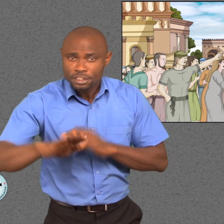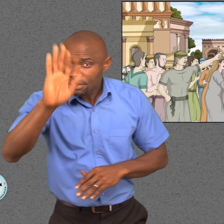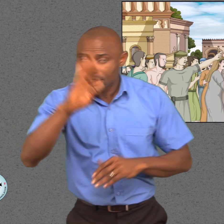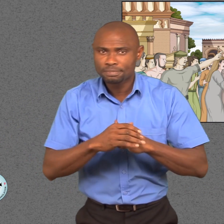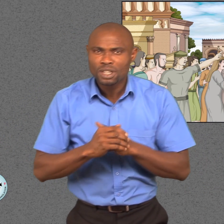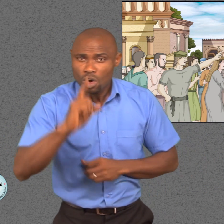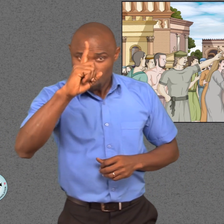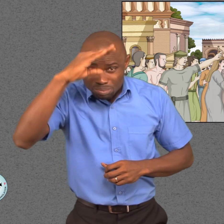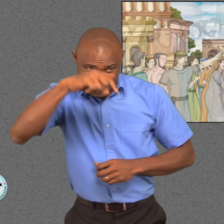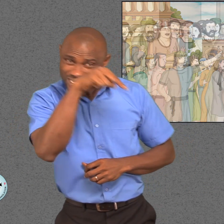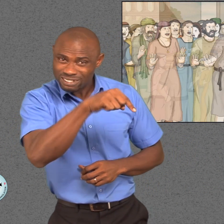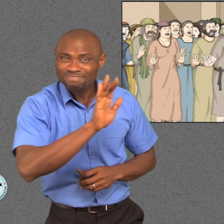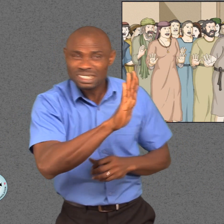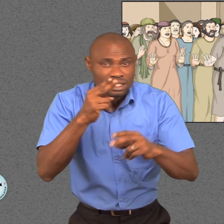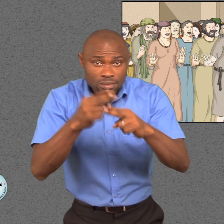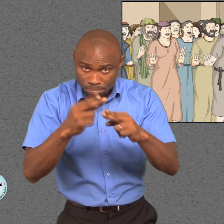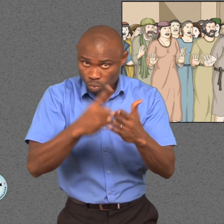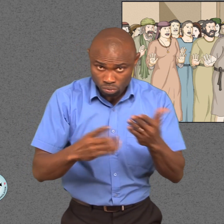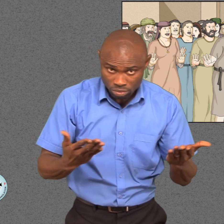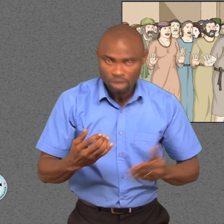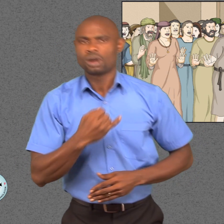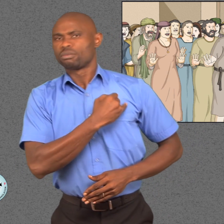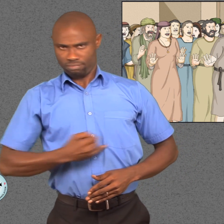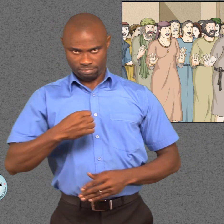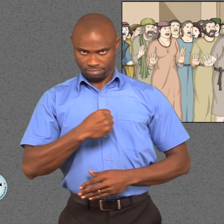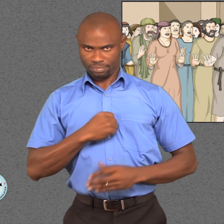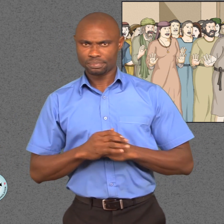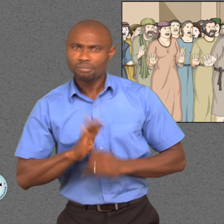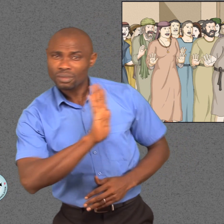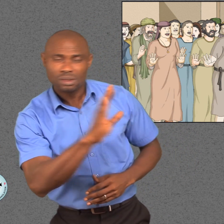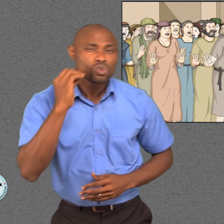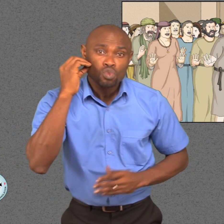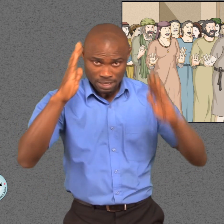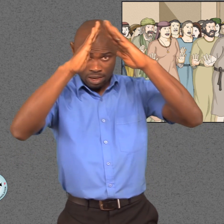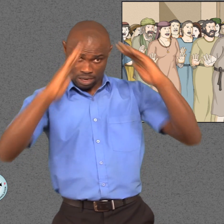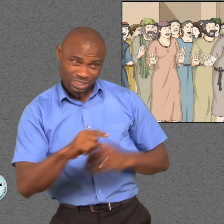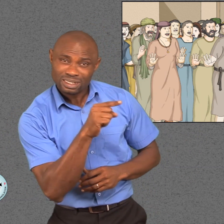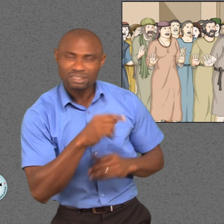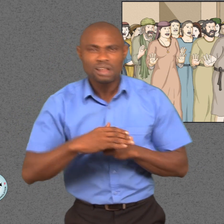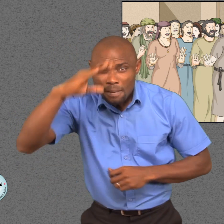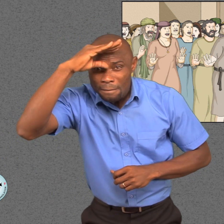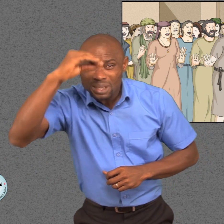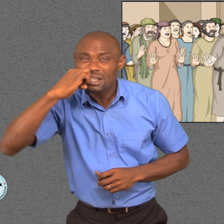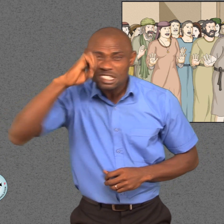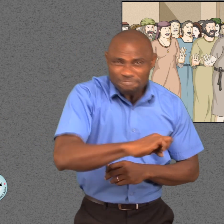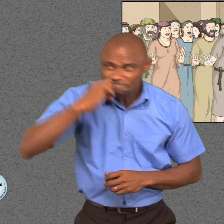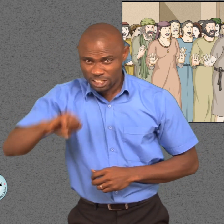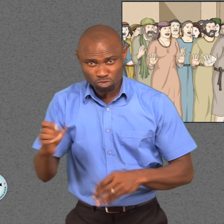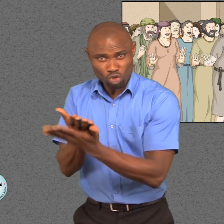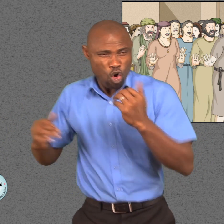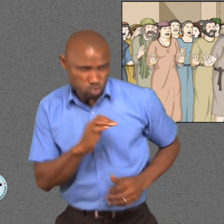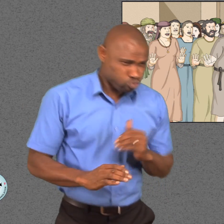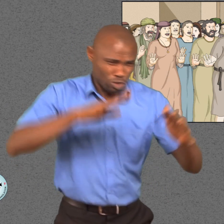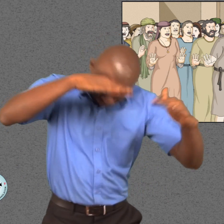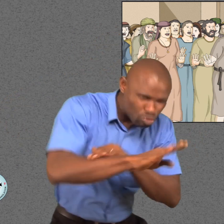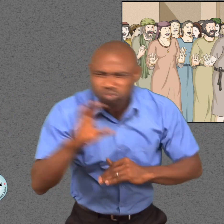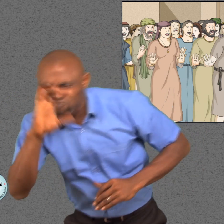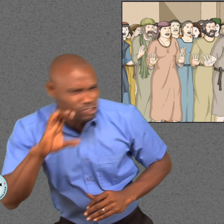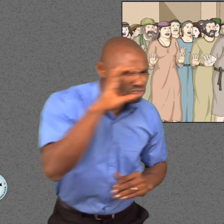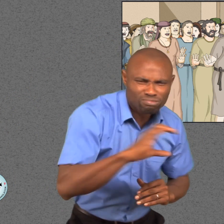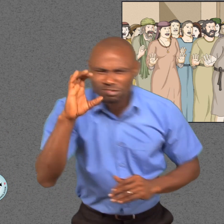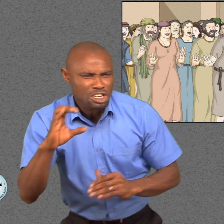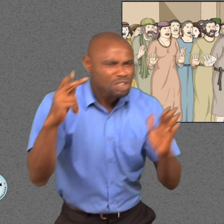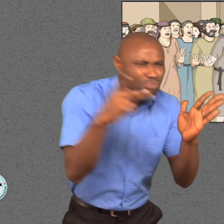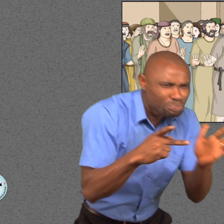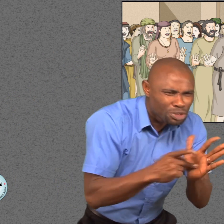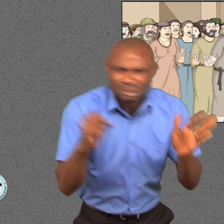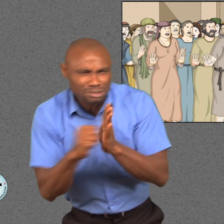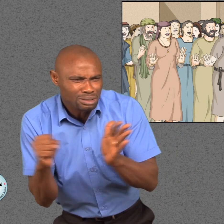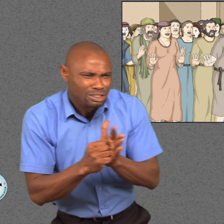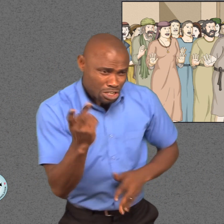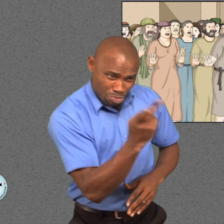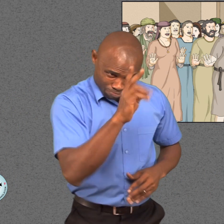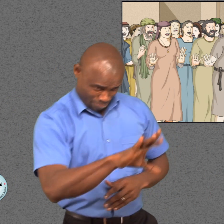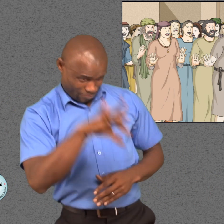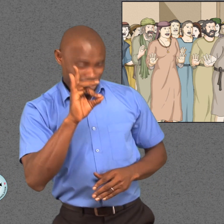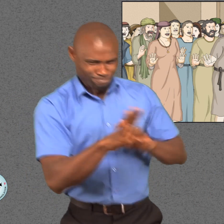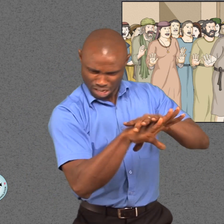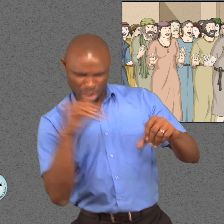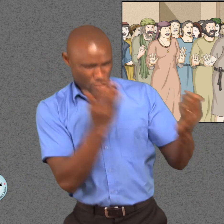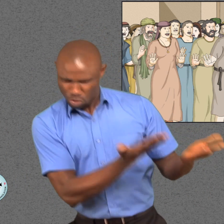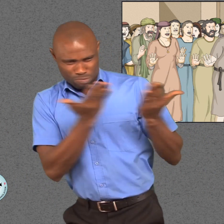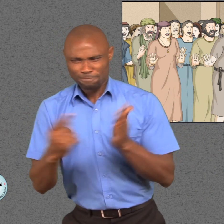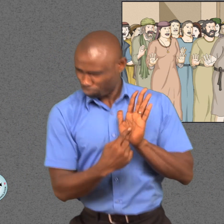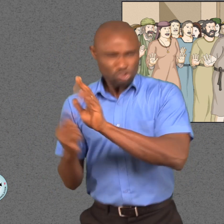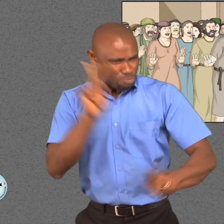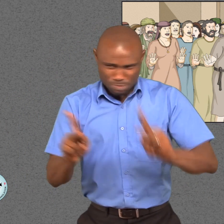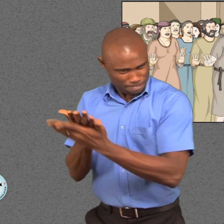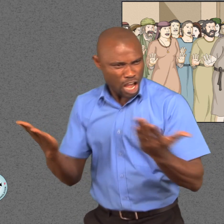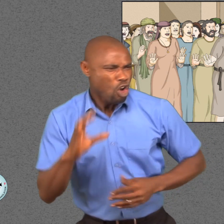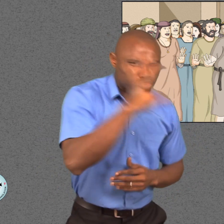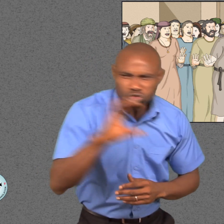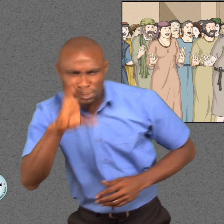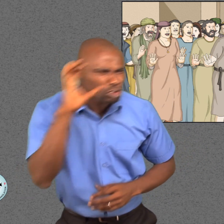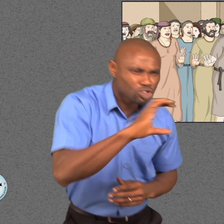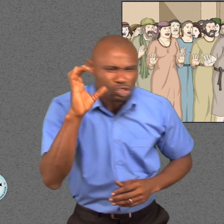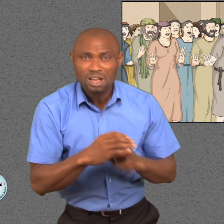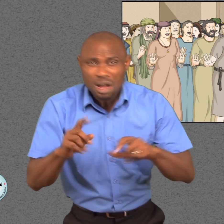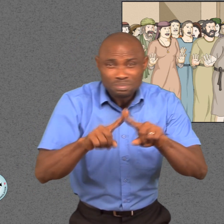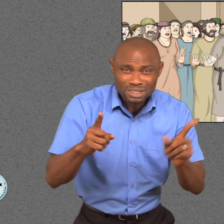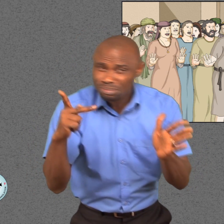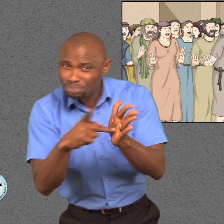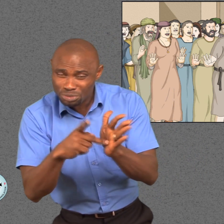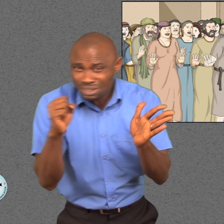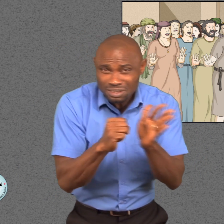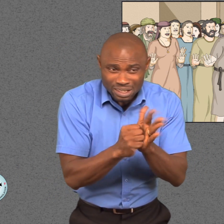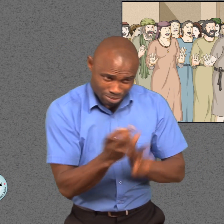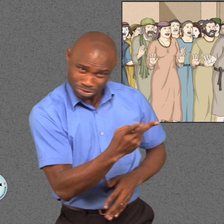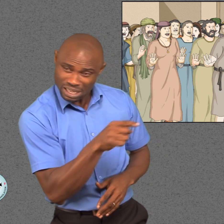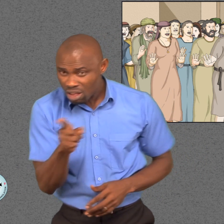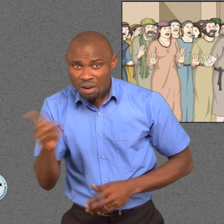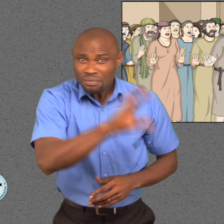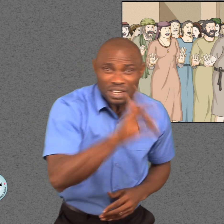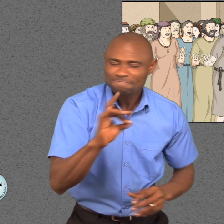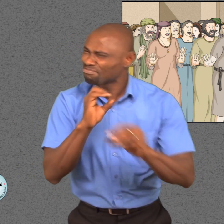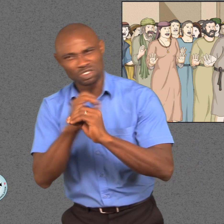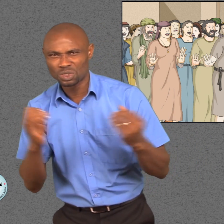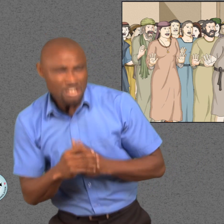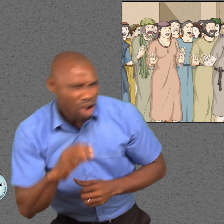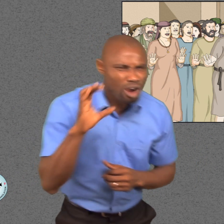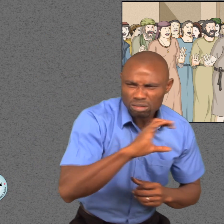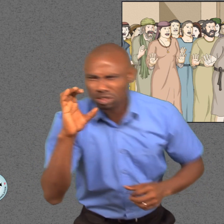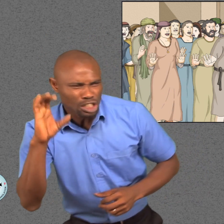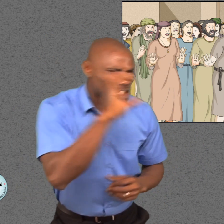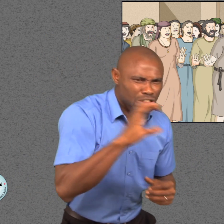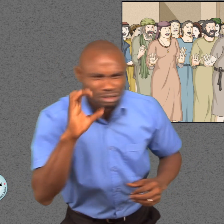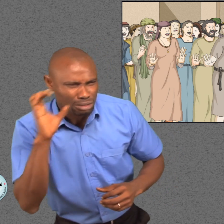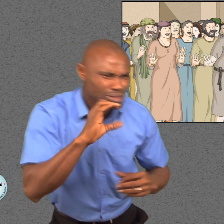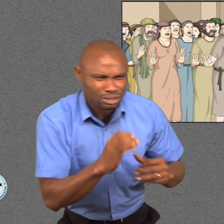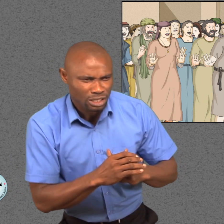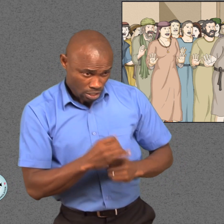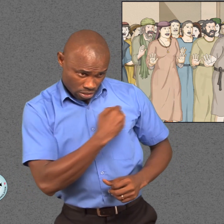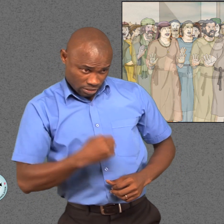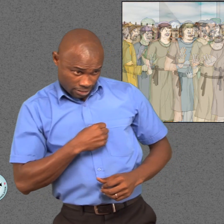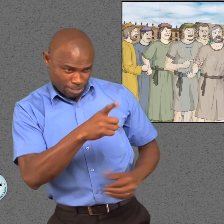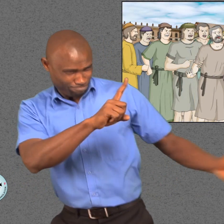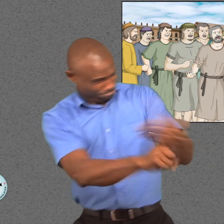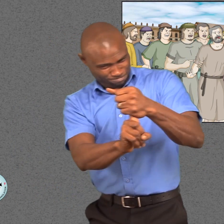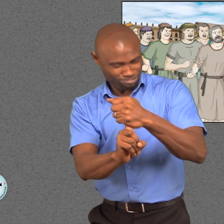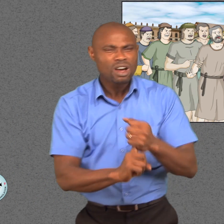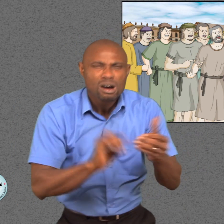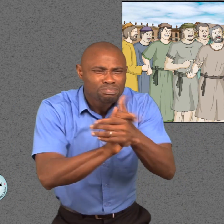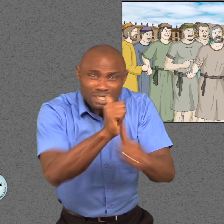They raided Jason’s house in search of Paul and Silas, hoping to bring them out to the people.